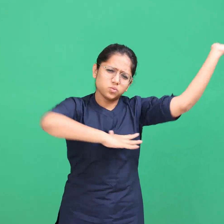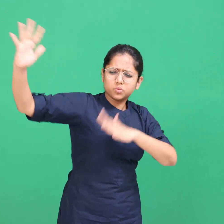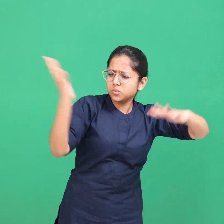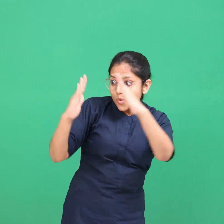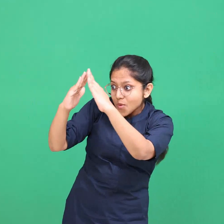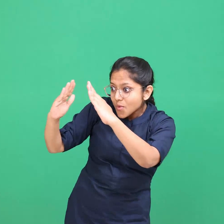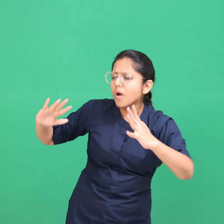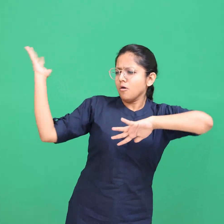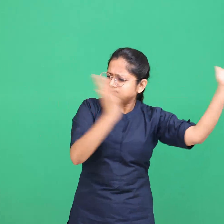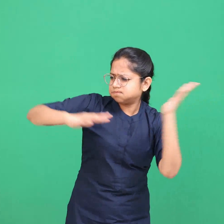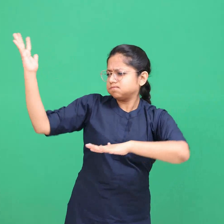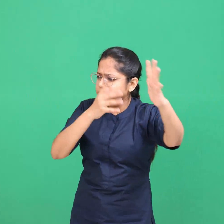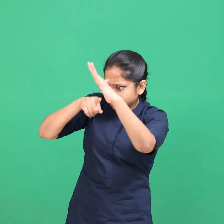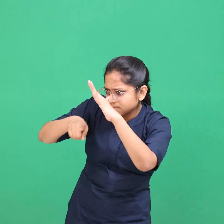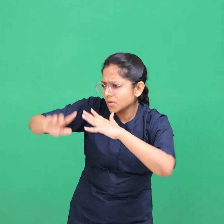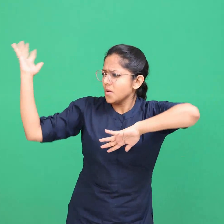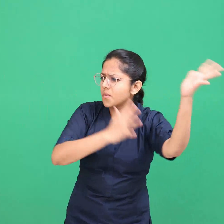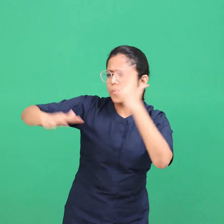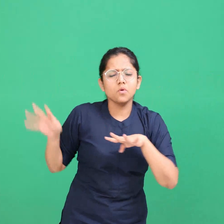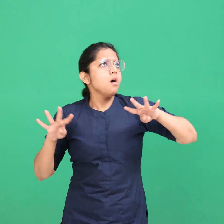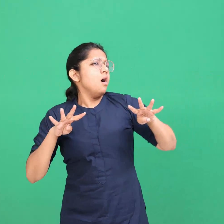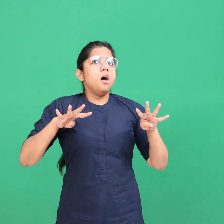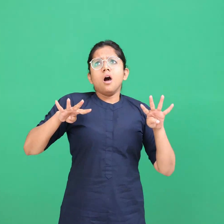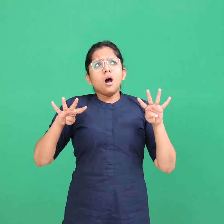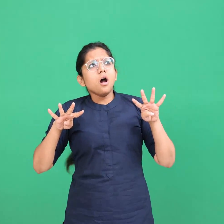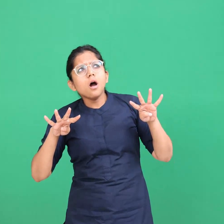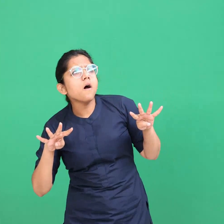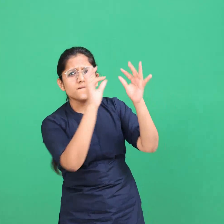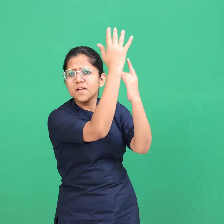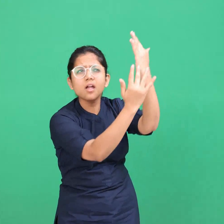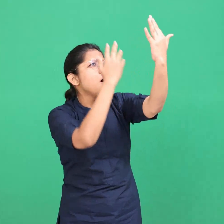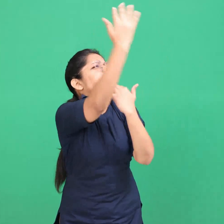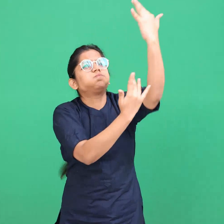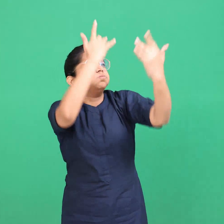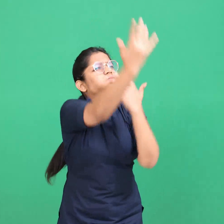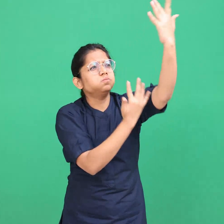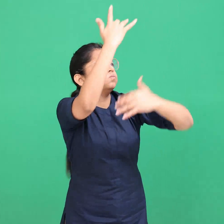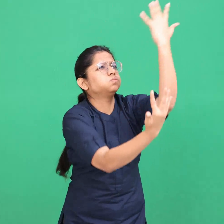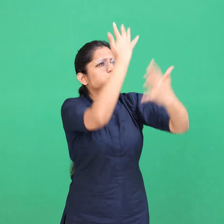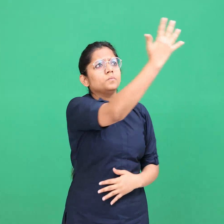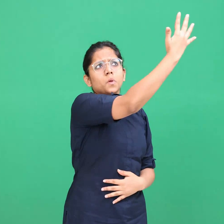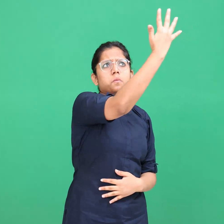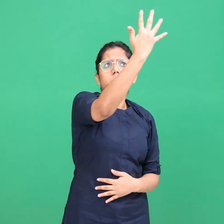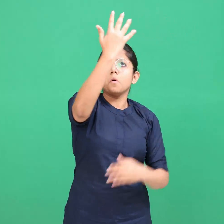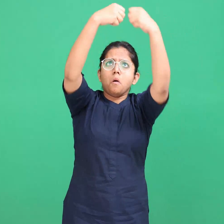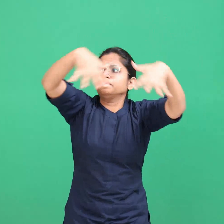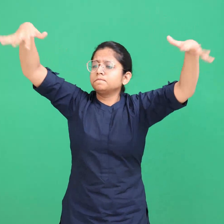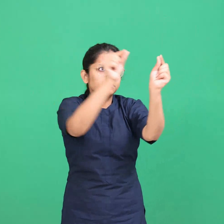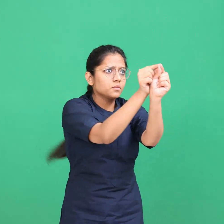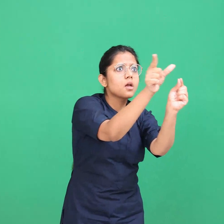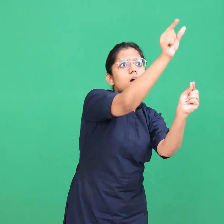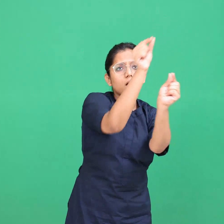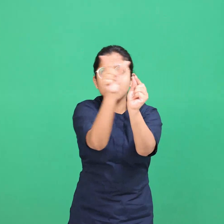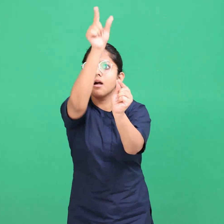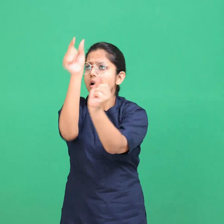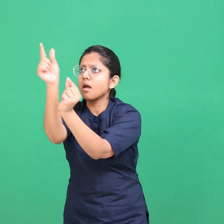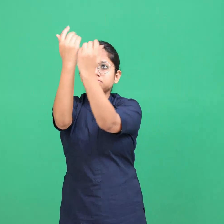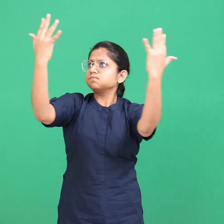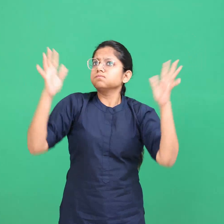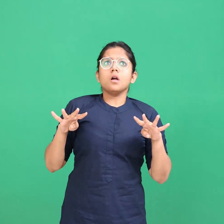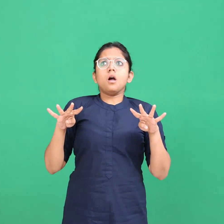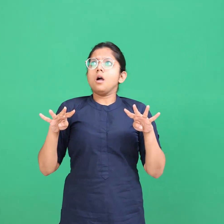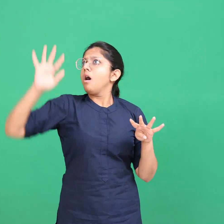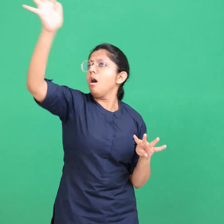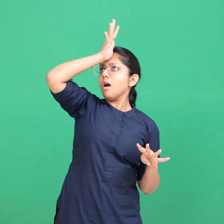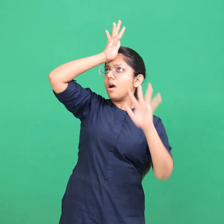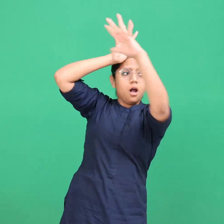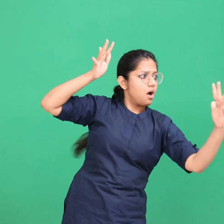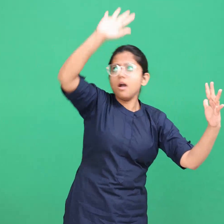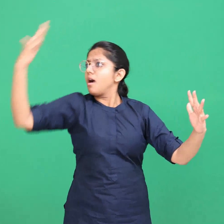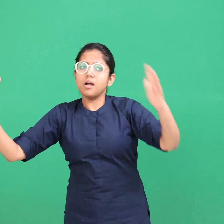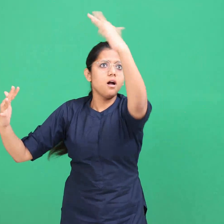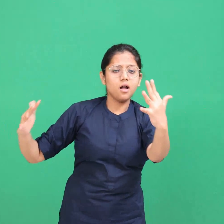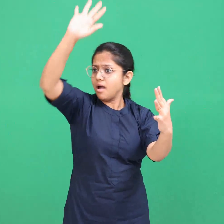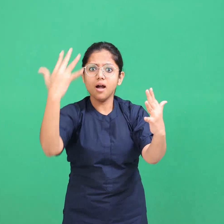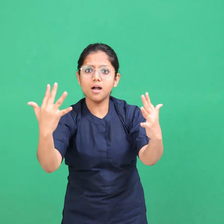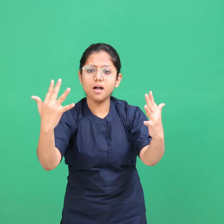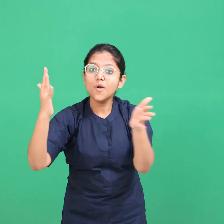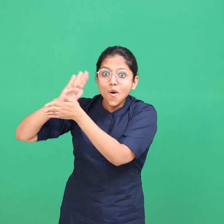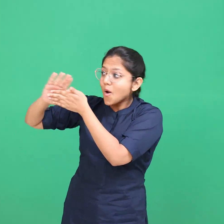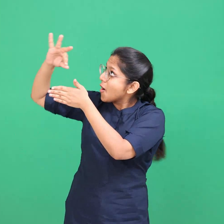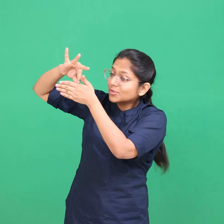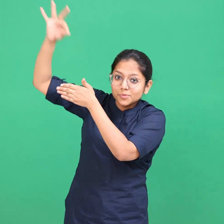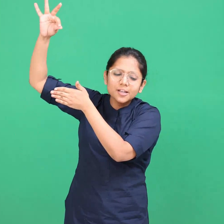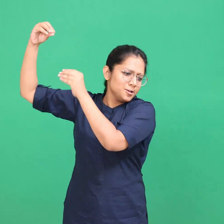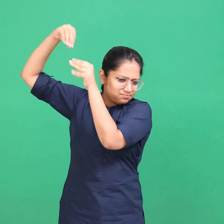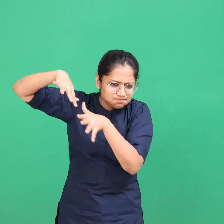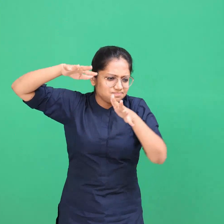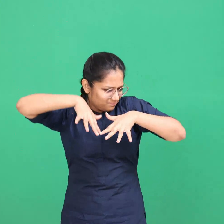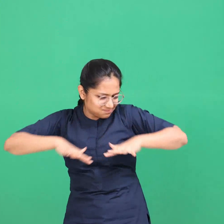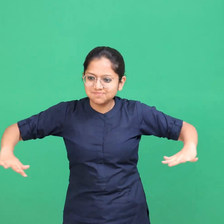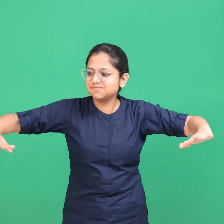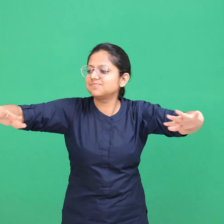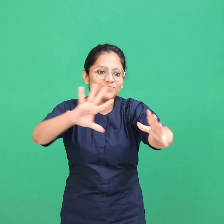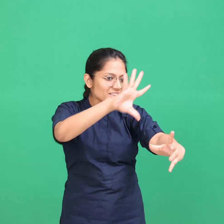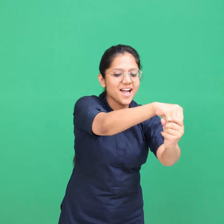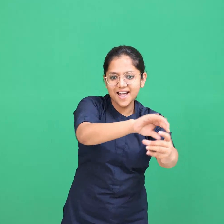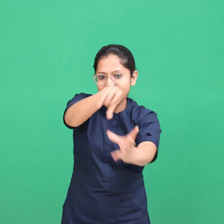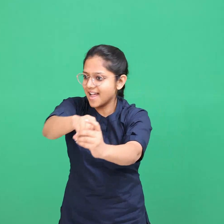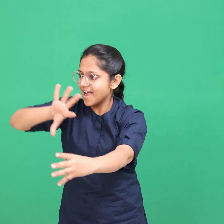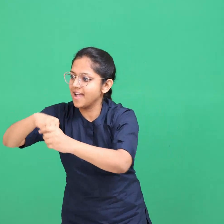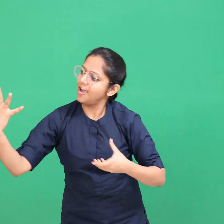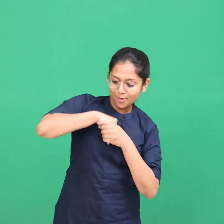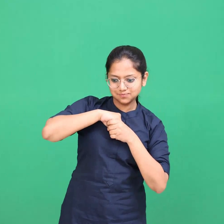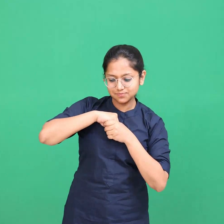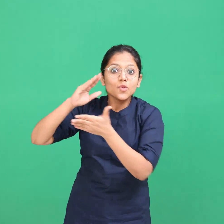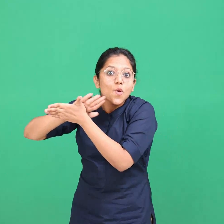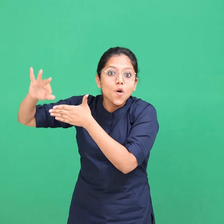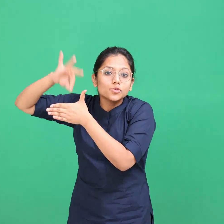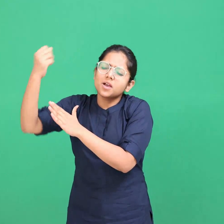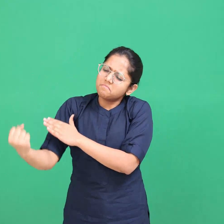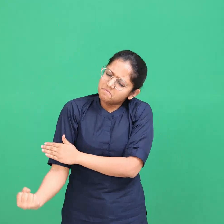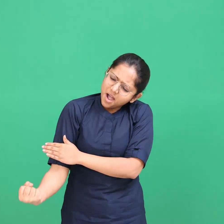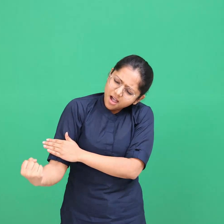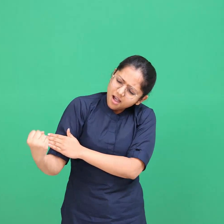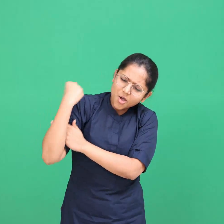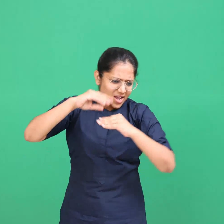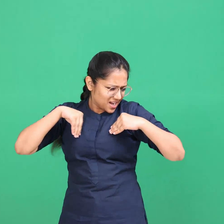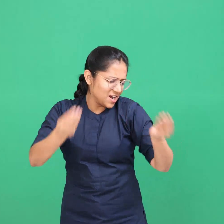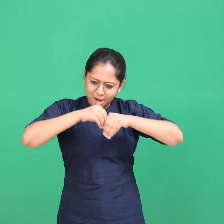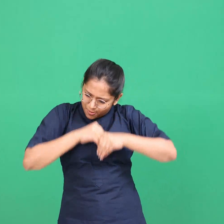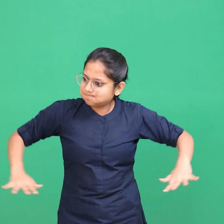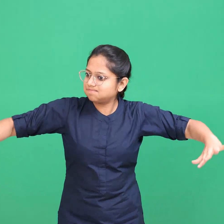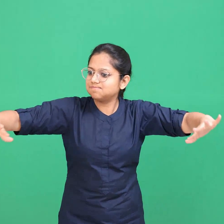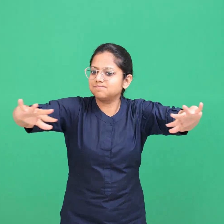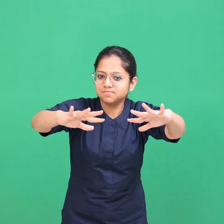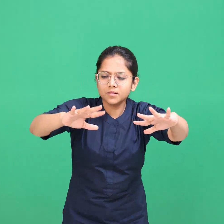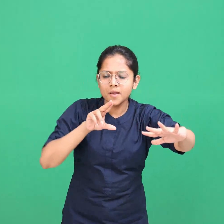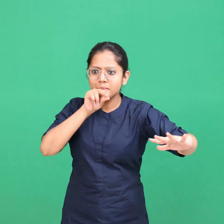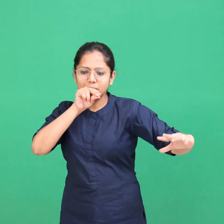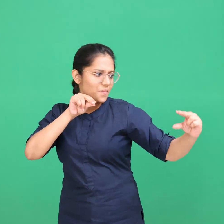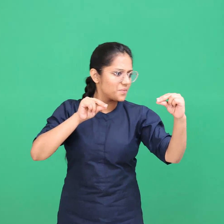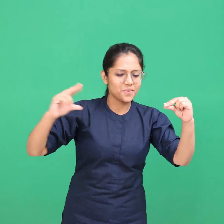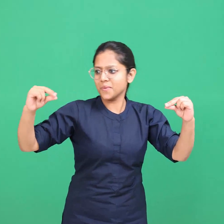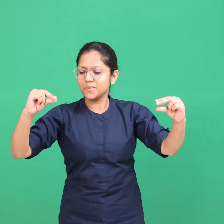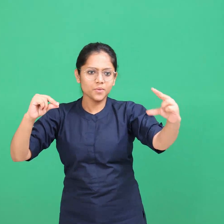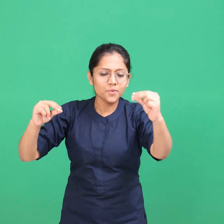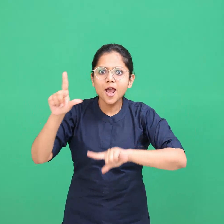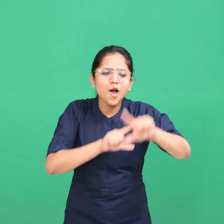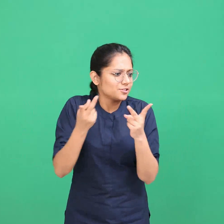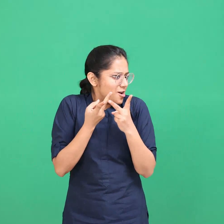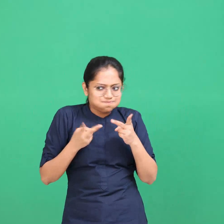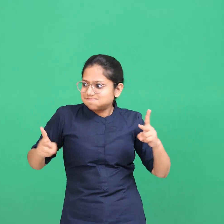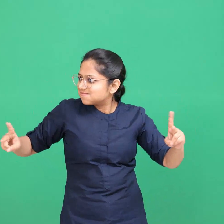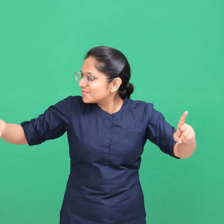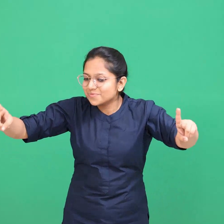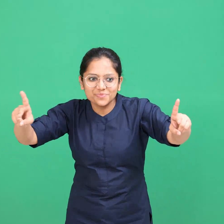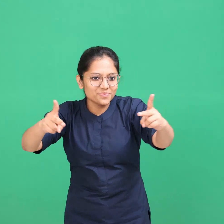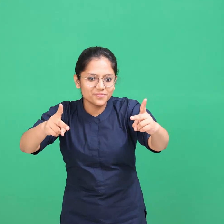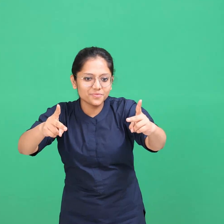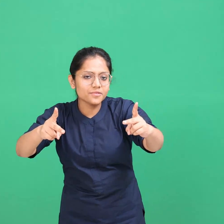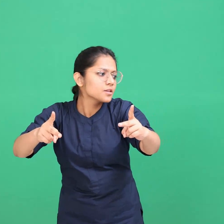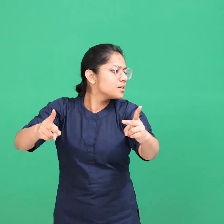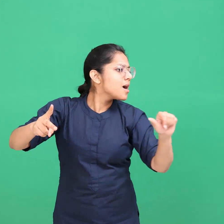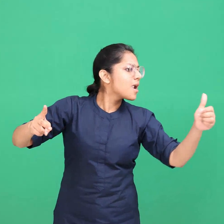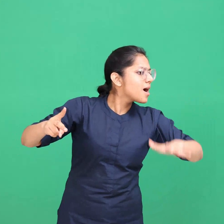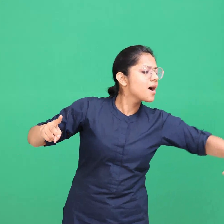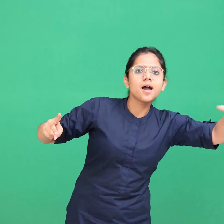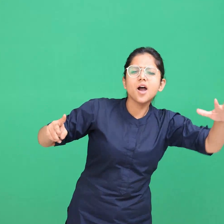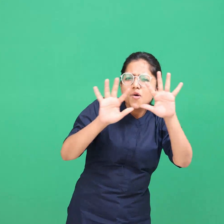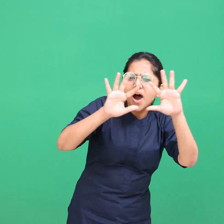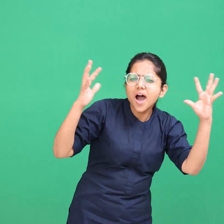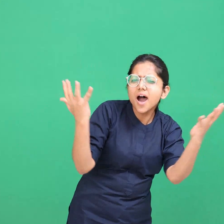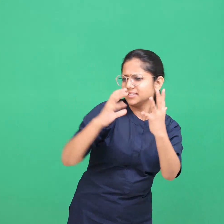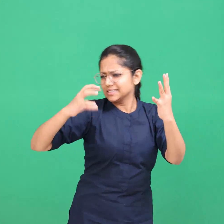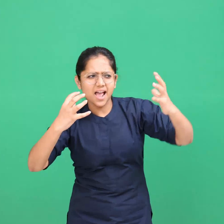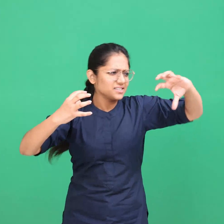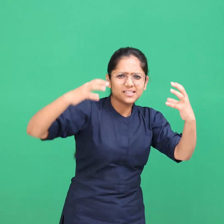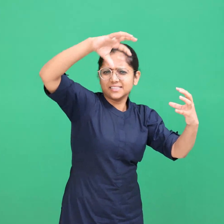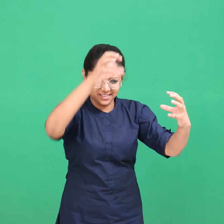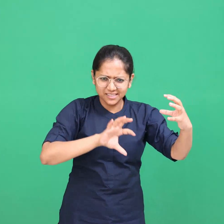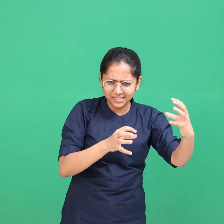They saw tongues like flames of fire that separated and came to rest on each of them. And they were all filled with the Holy Spirit and began to speak in other tongues as the Spirit enabled them.